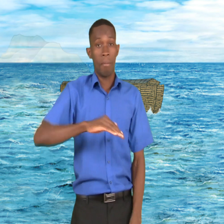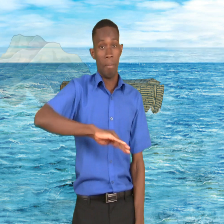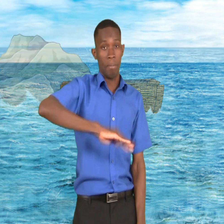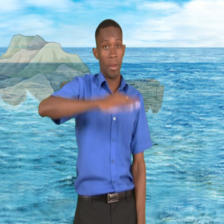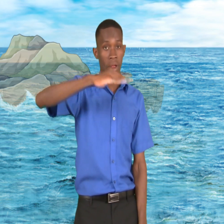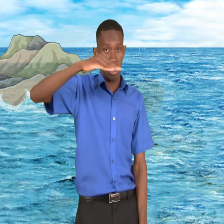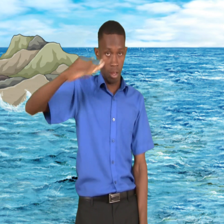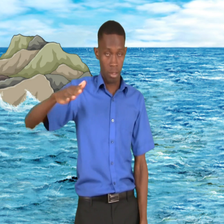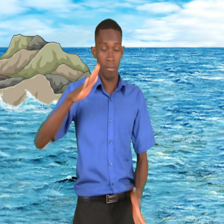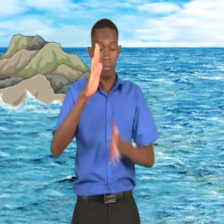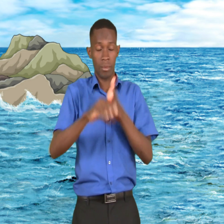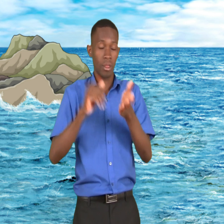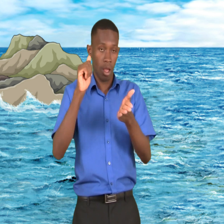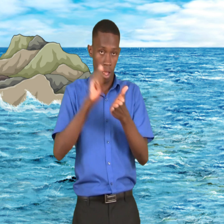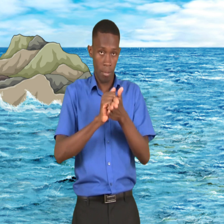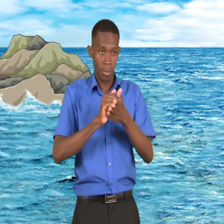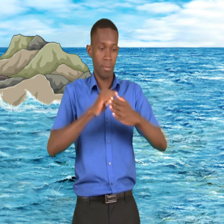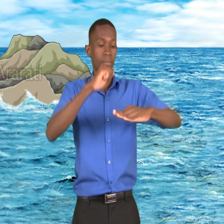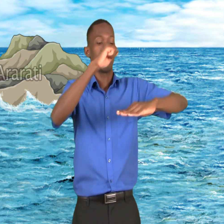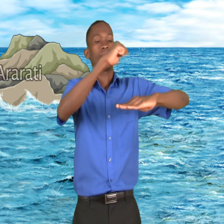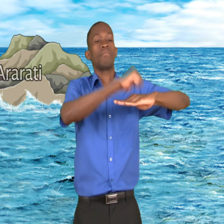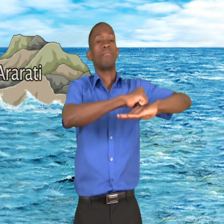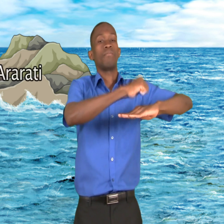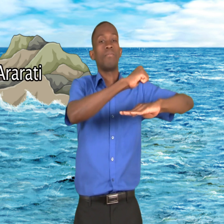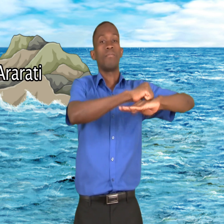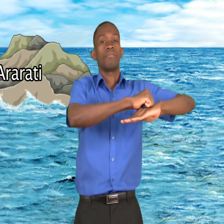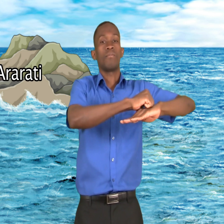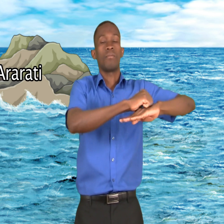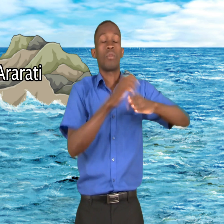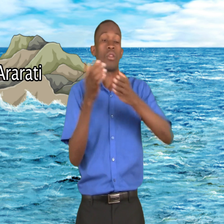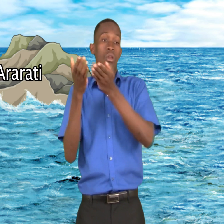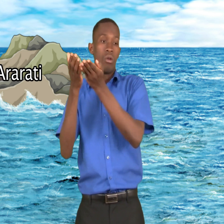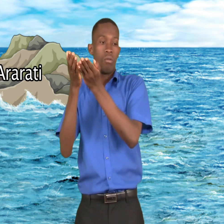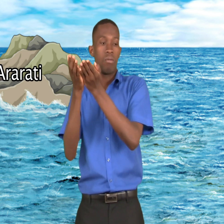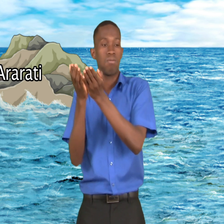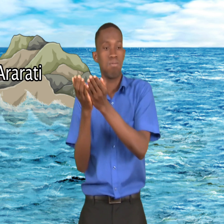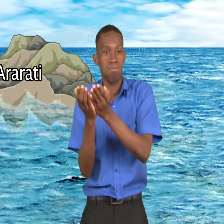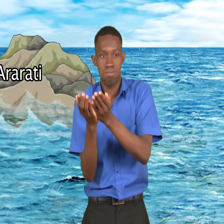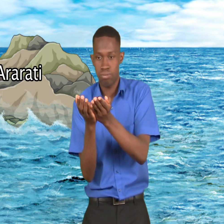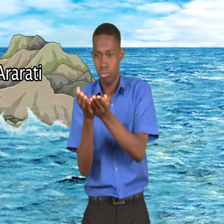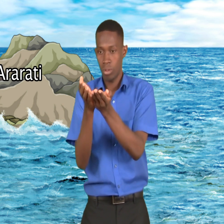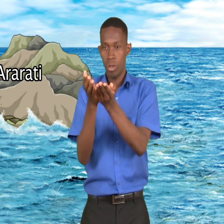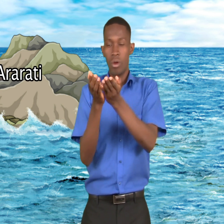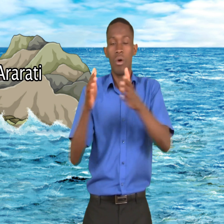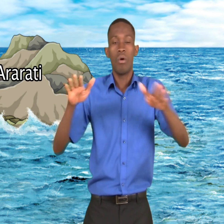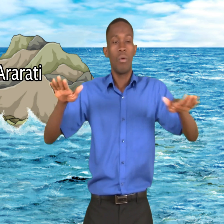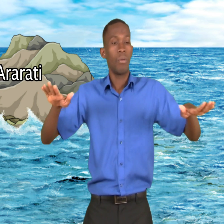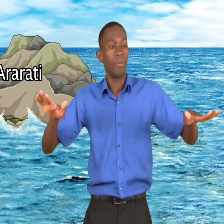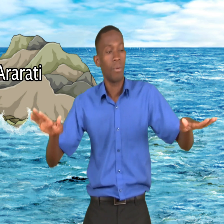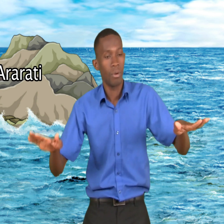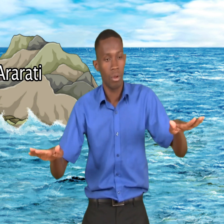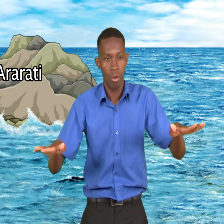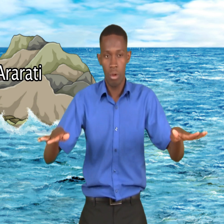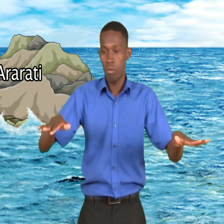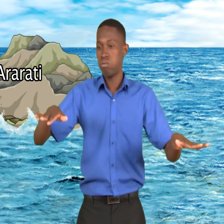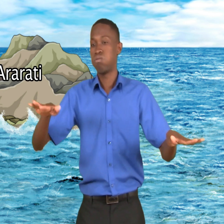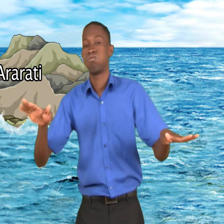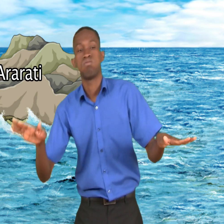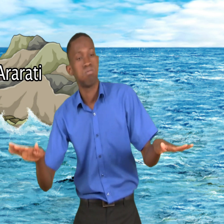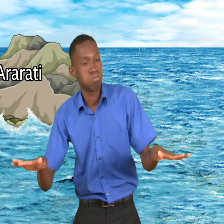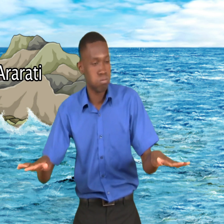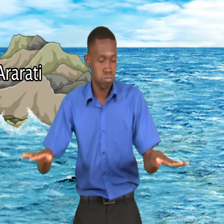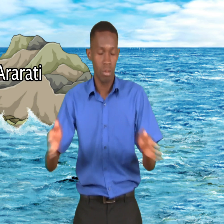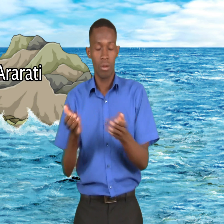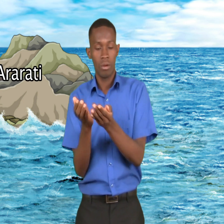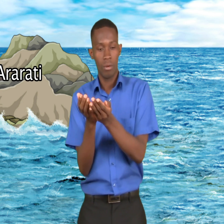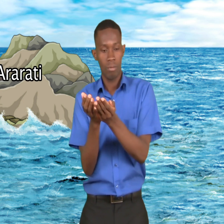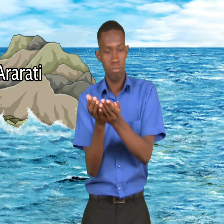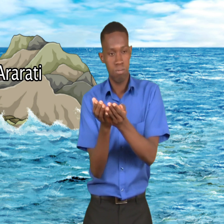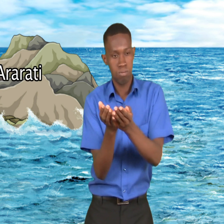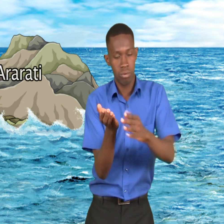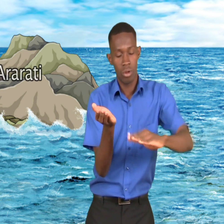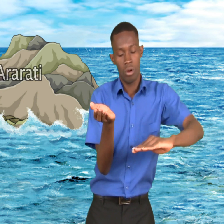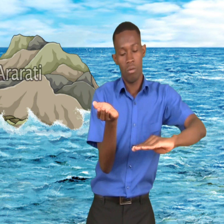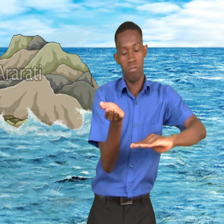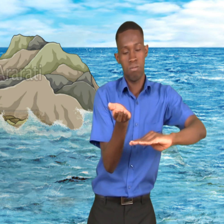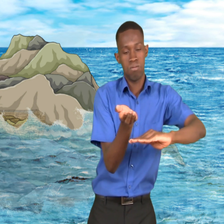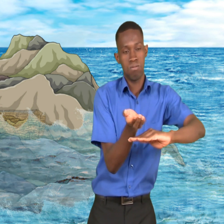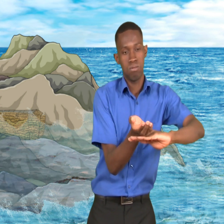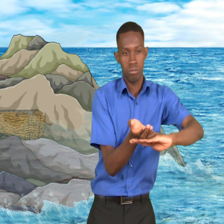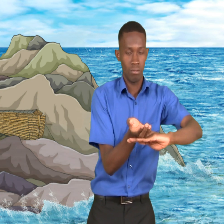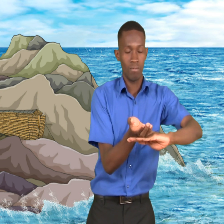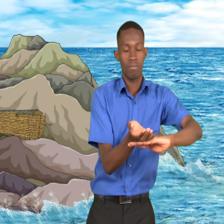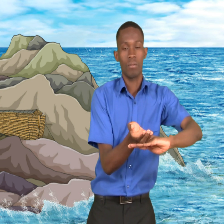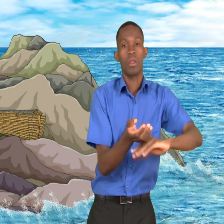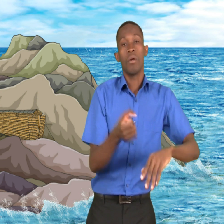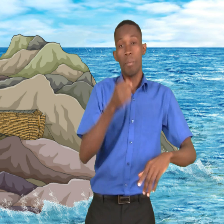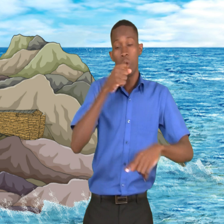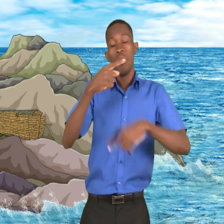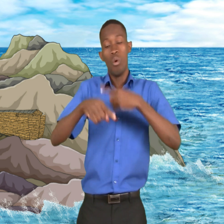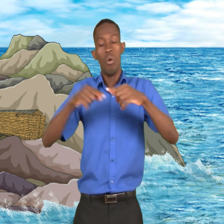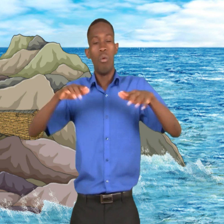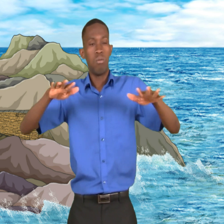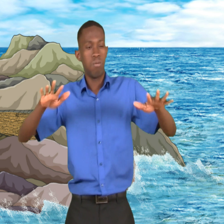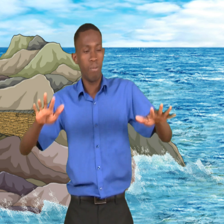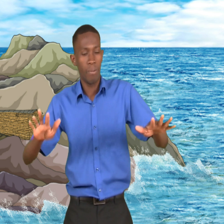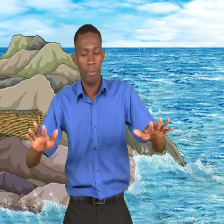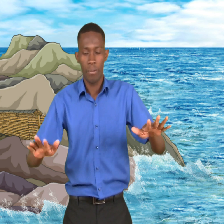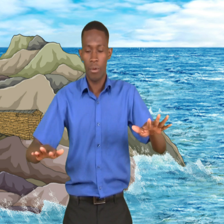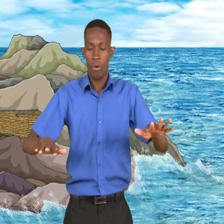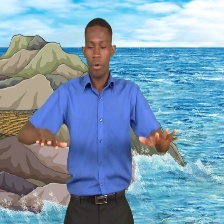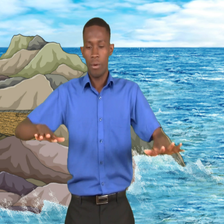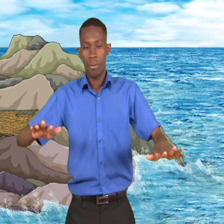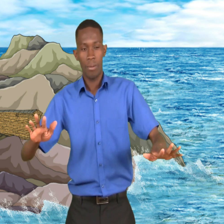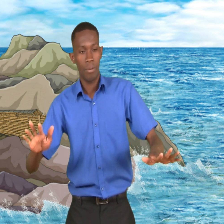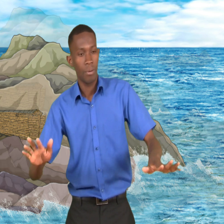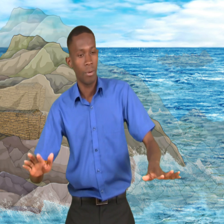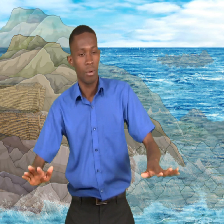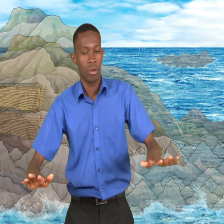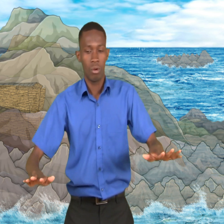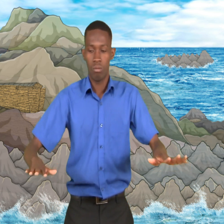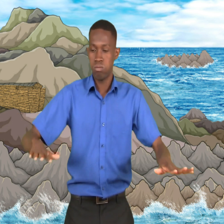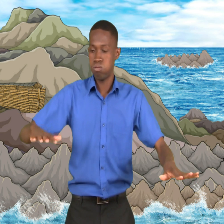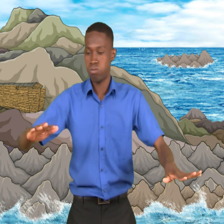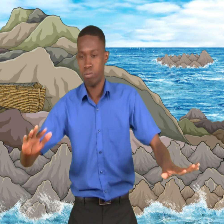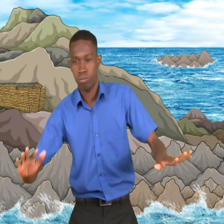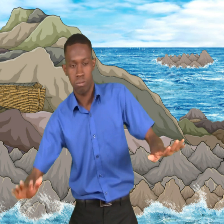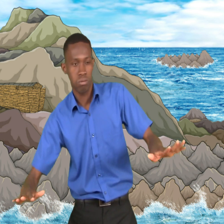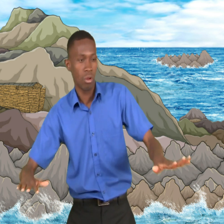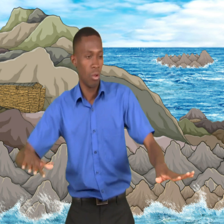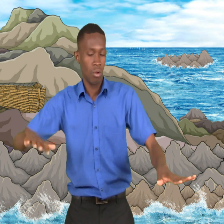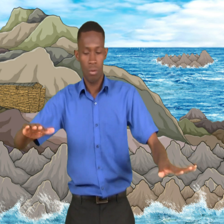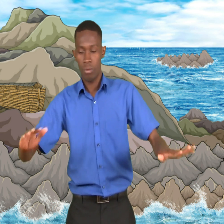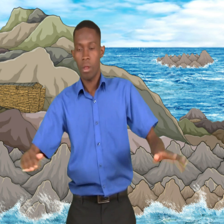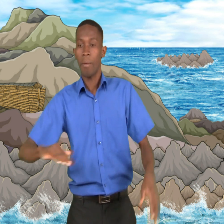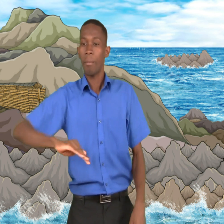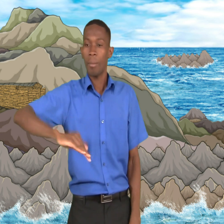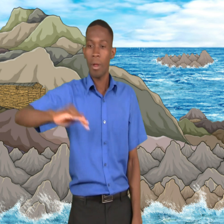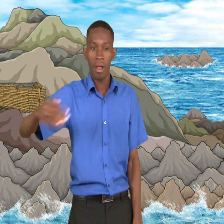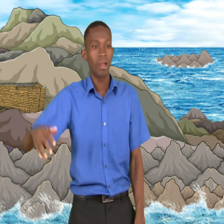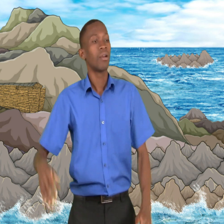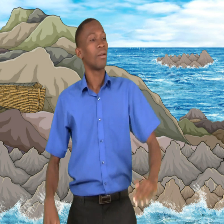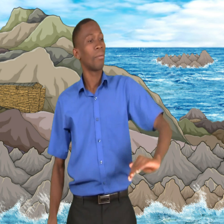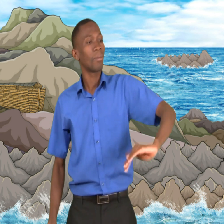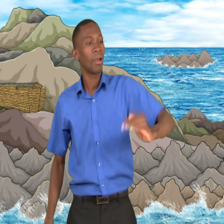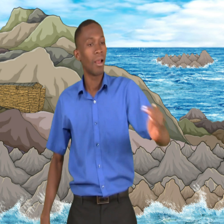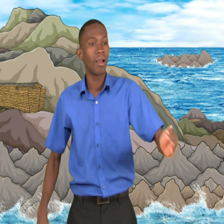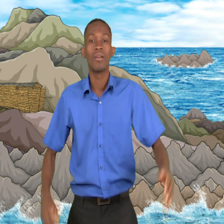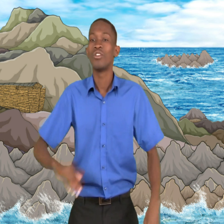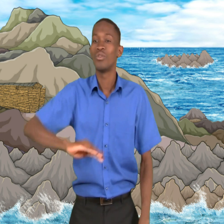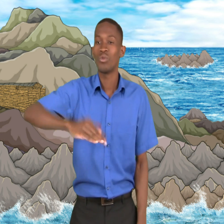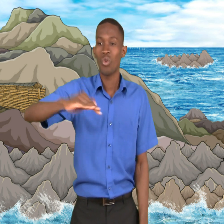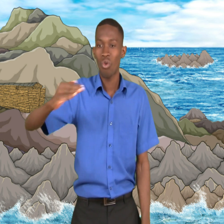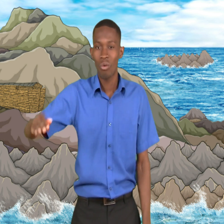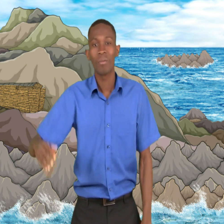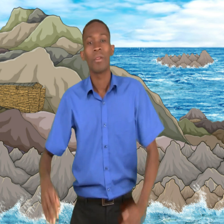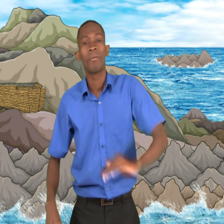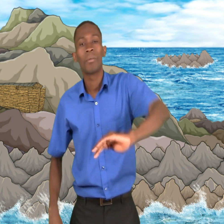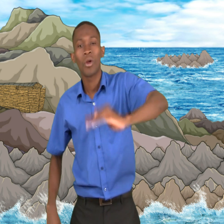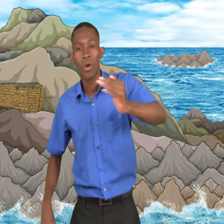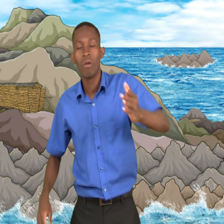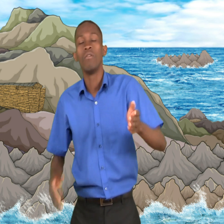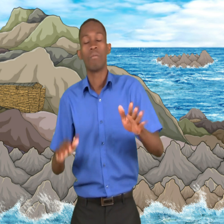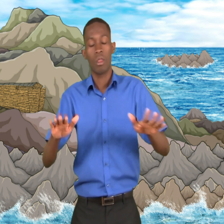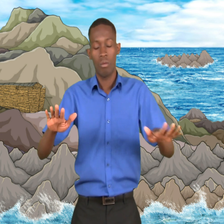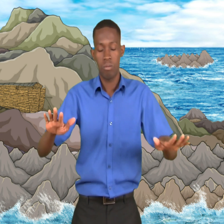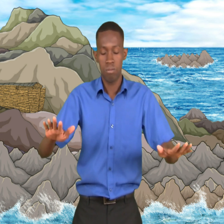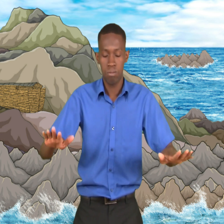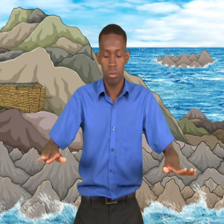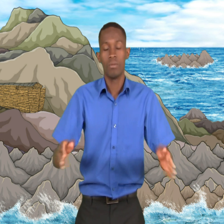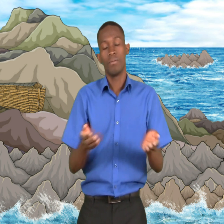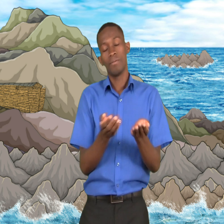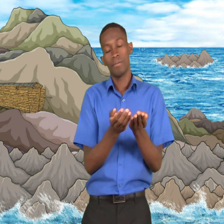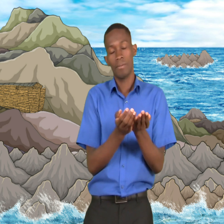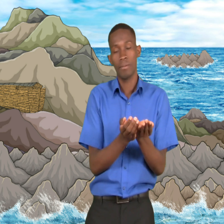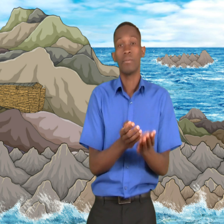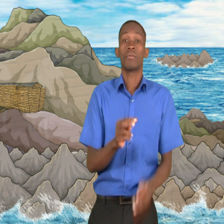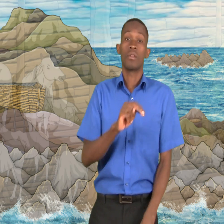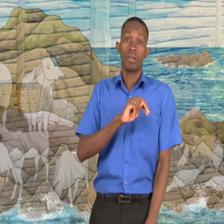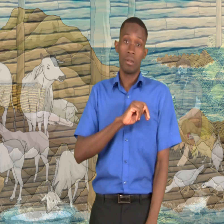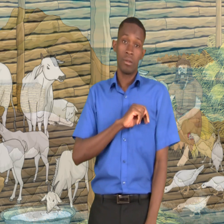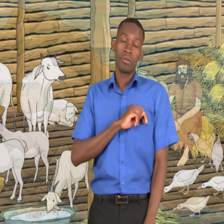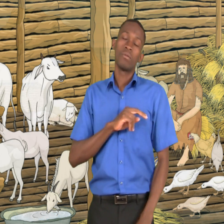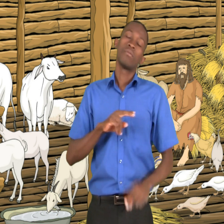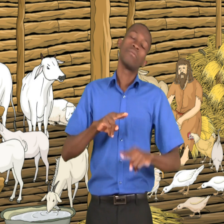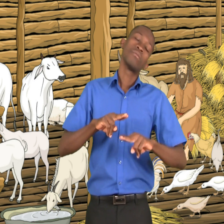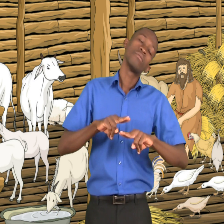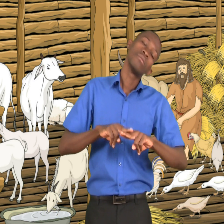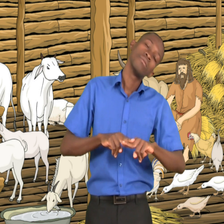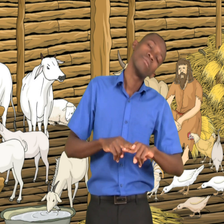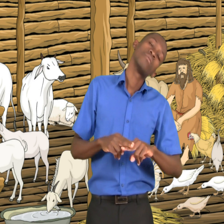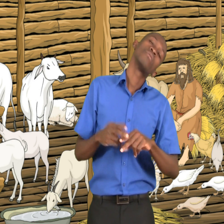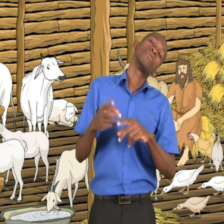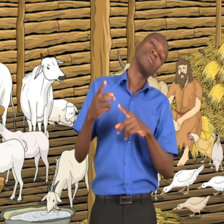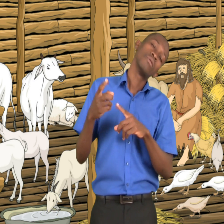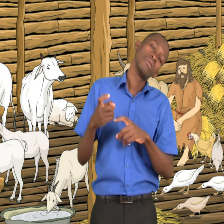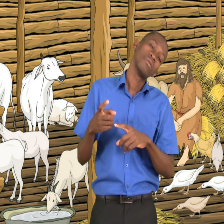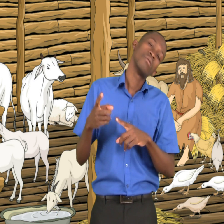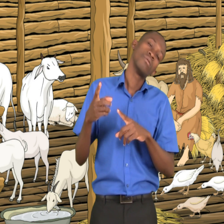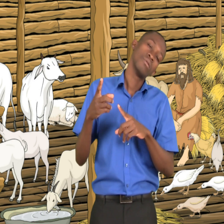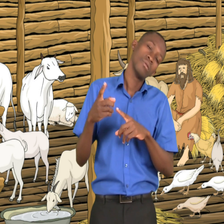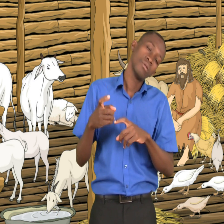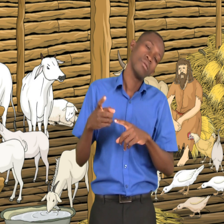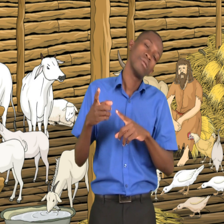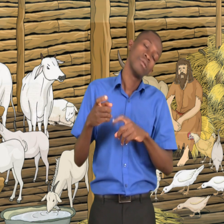On the seventeenth day of the seventh month, the ark came to rest on the mountains of Ararat. And the waters continued to recede until the tenth month, and on the first day of the tenth month the tops of the mountains became visible.